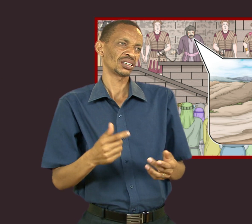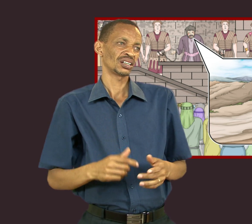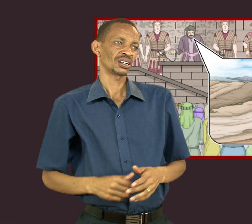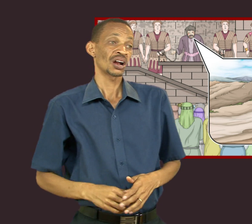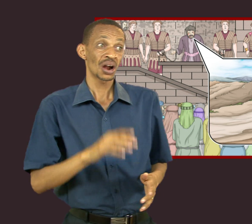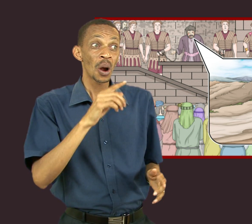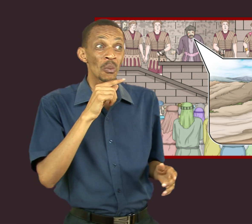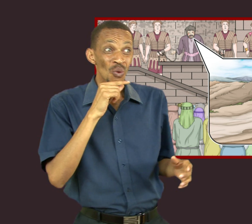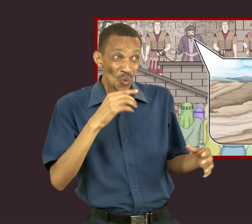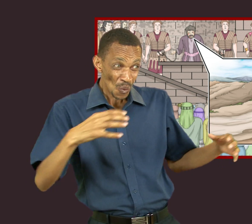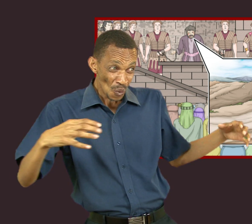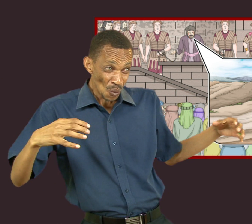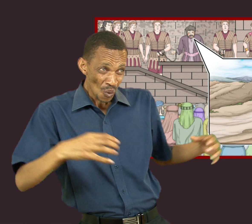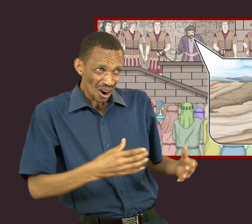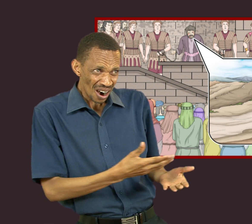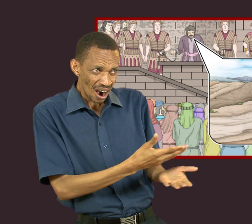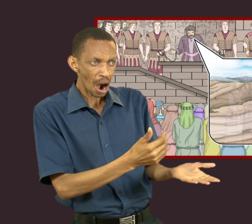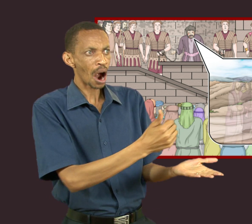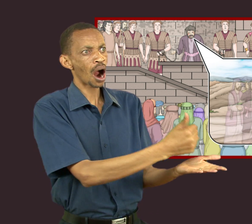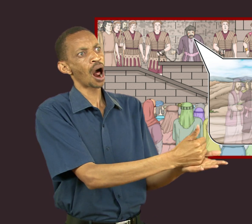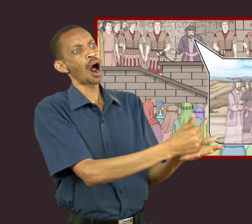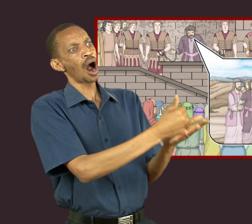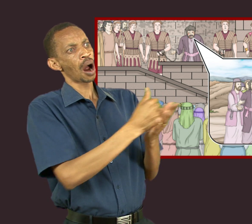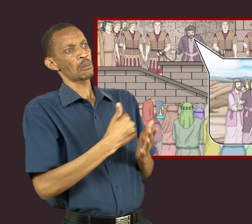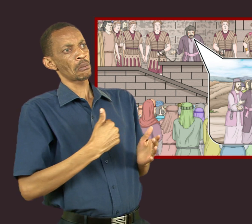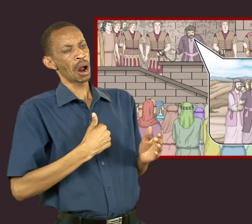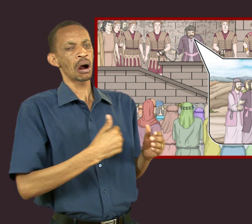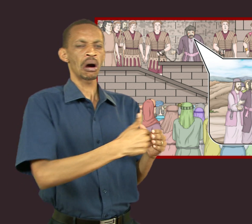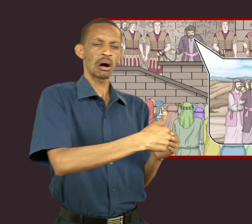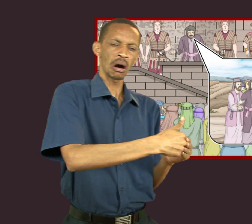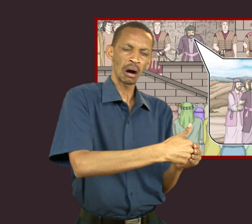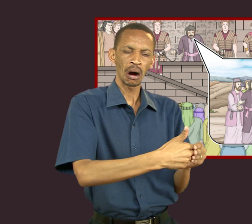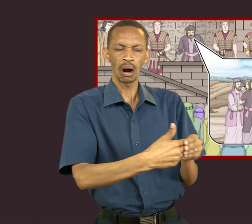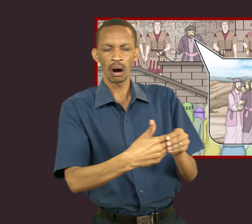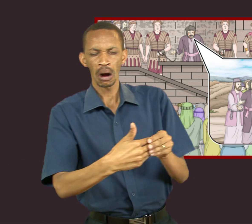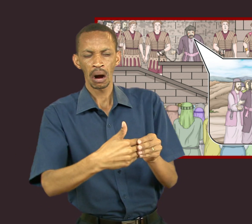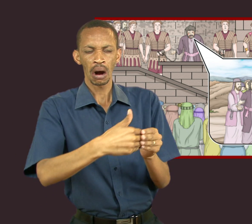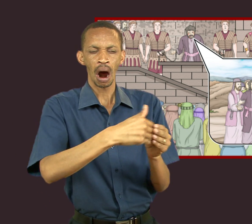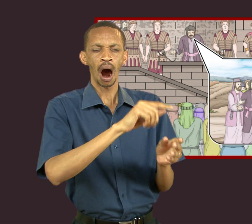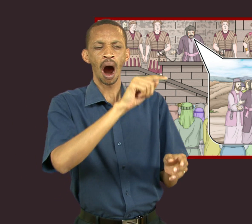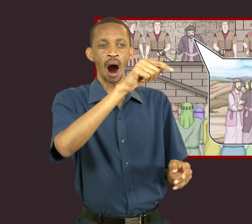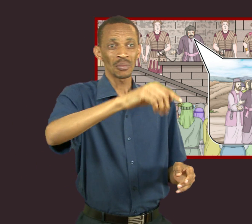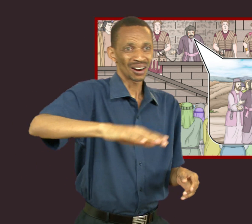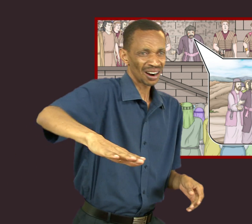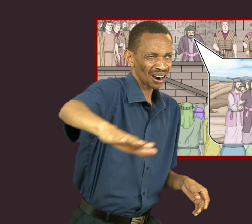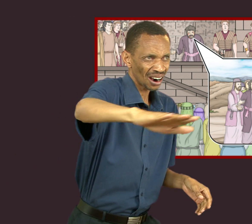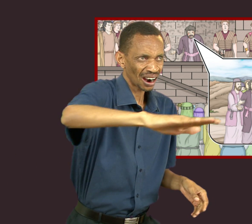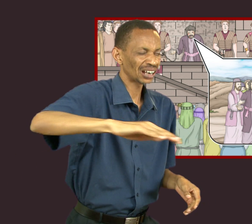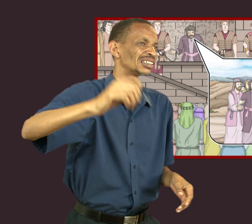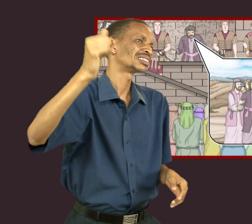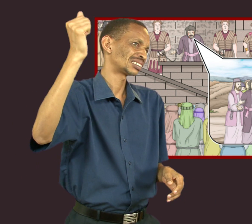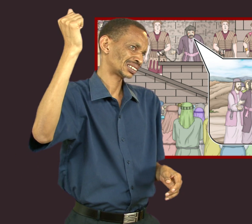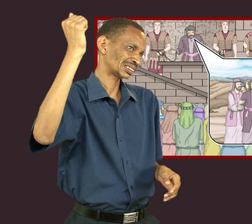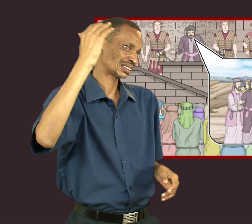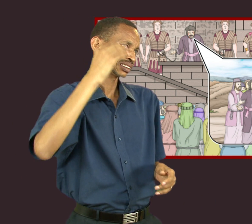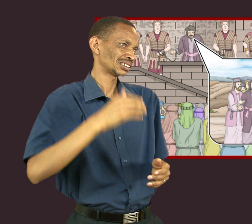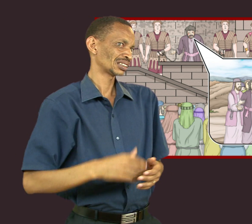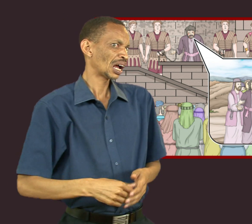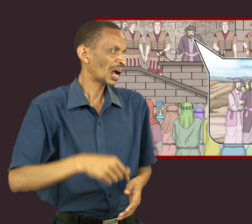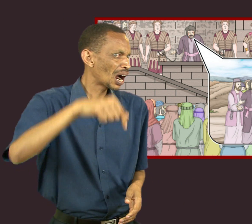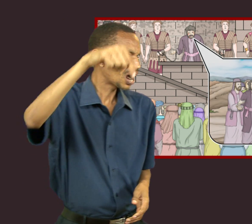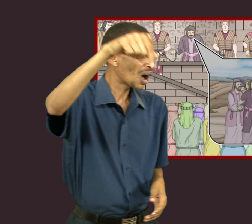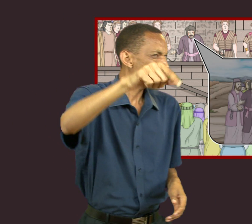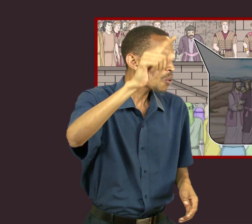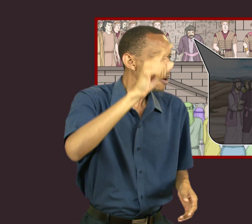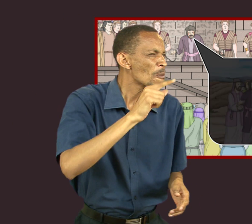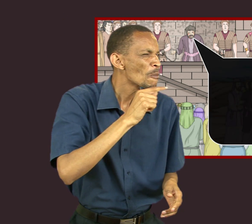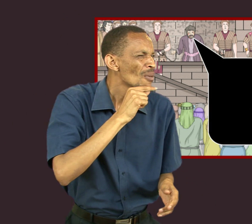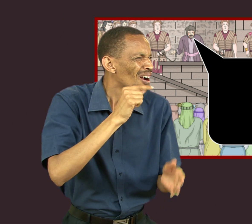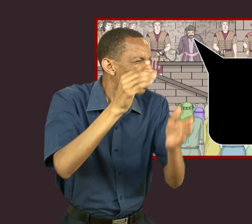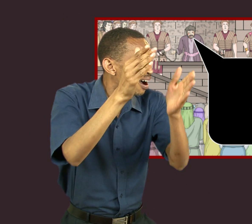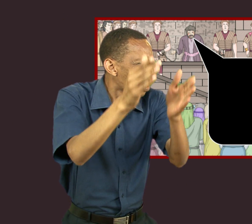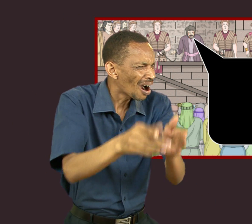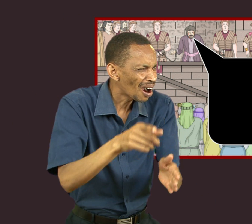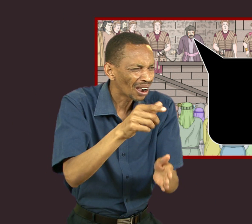Because the brilliance of the light had blinded me, my companions led me by the hand into Damascus.